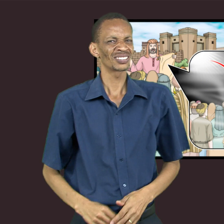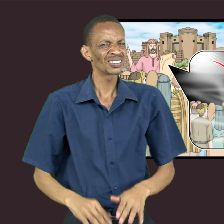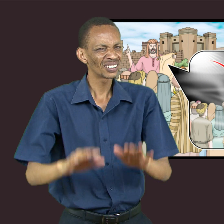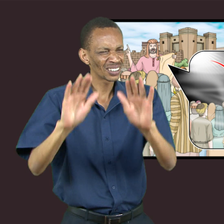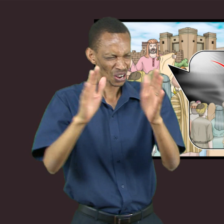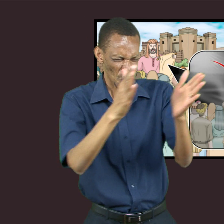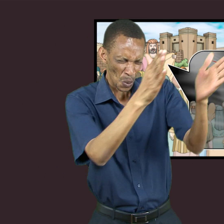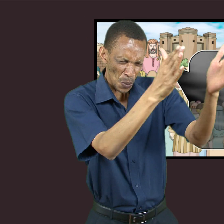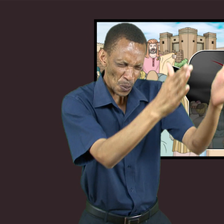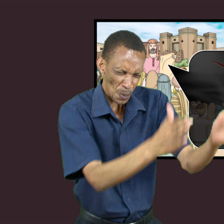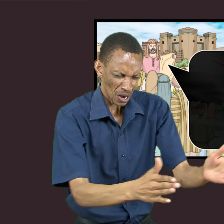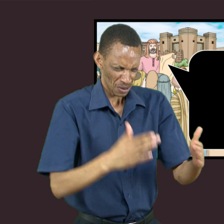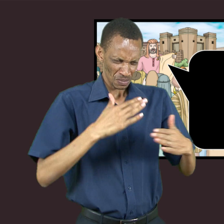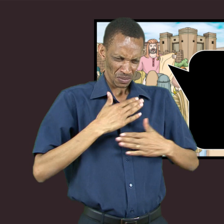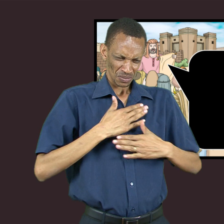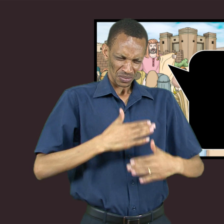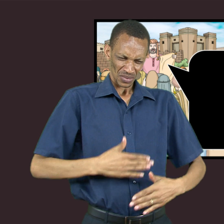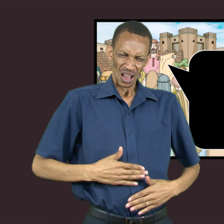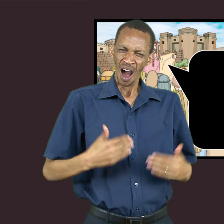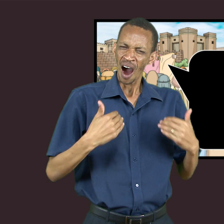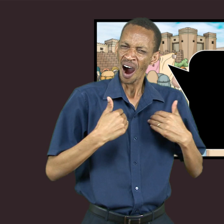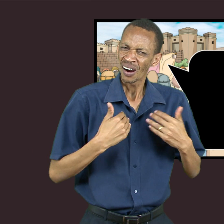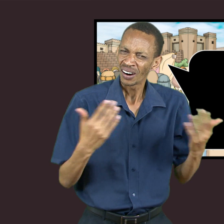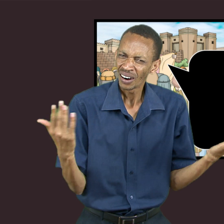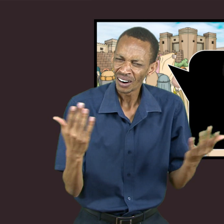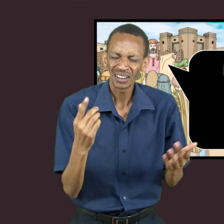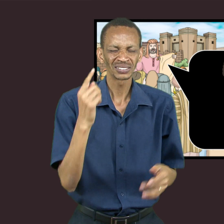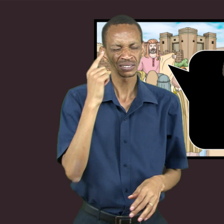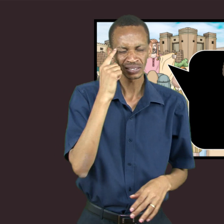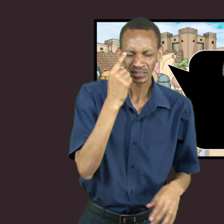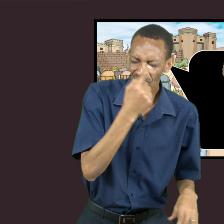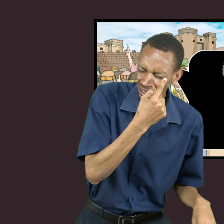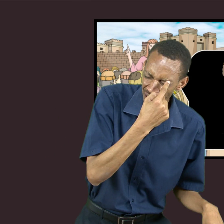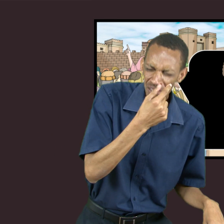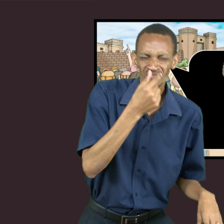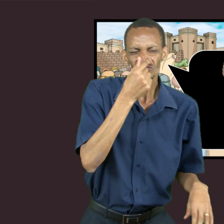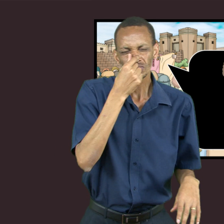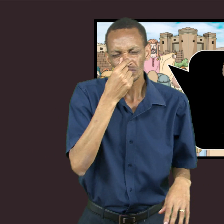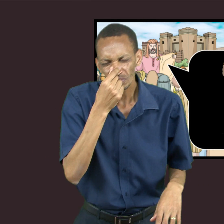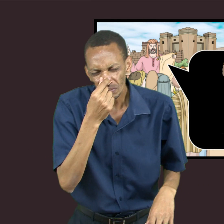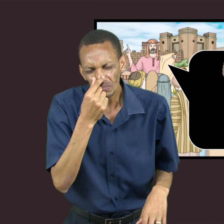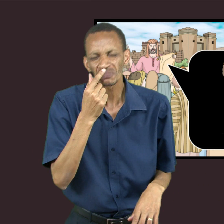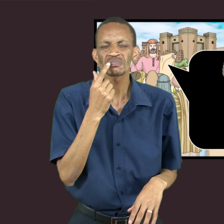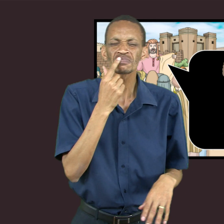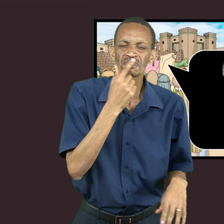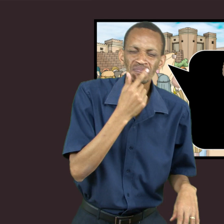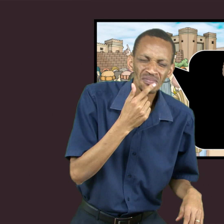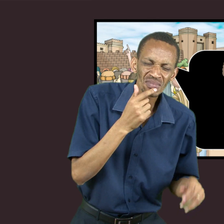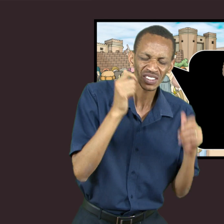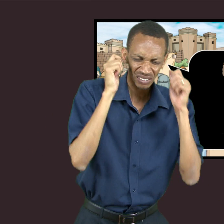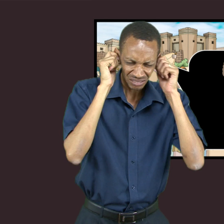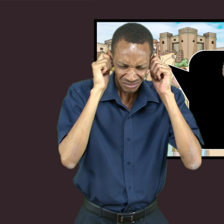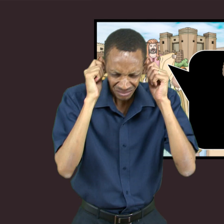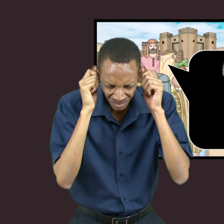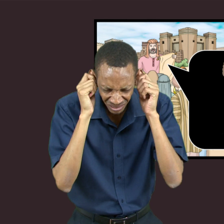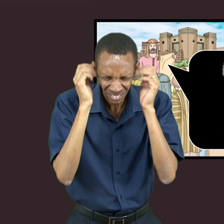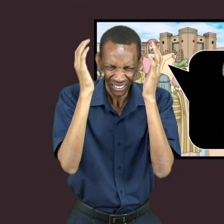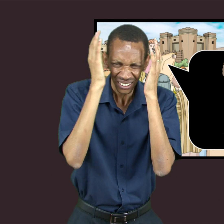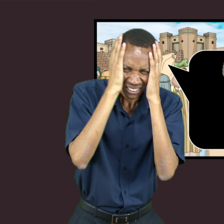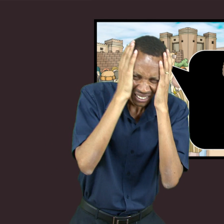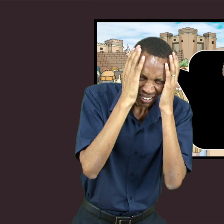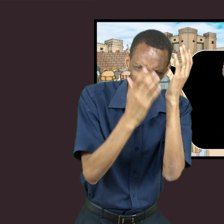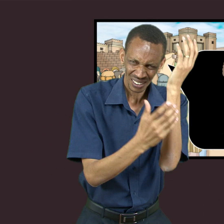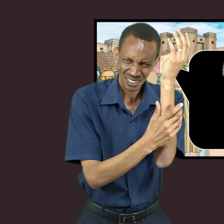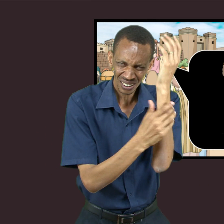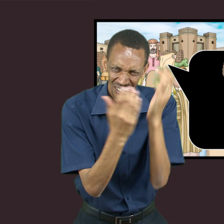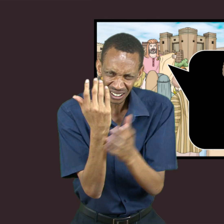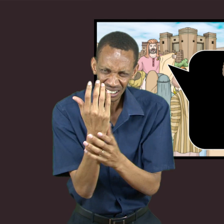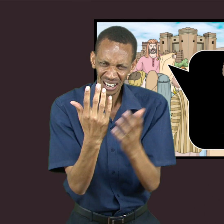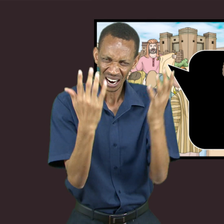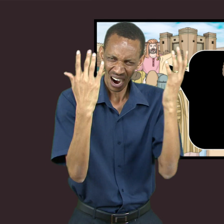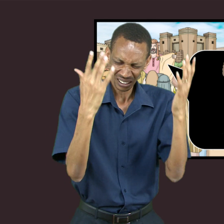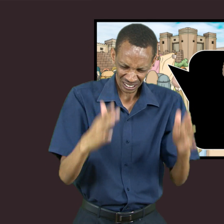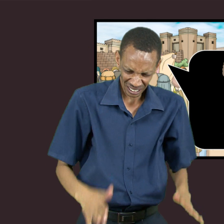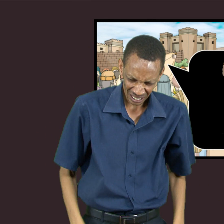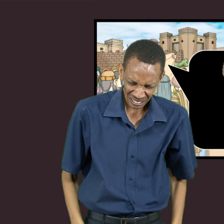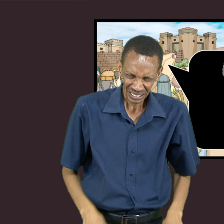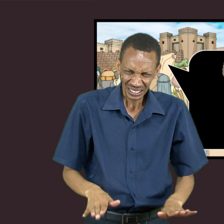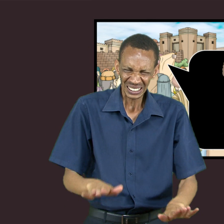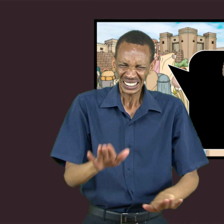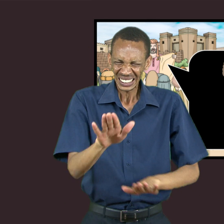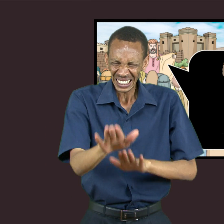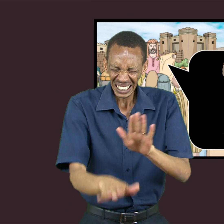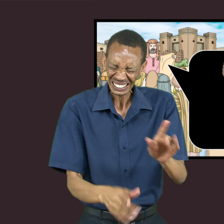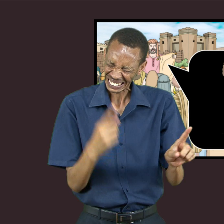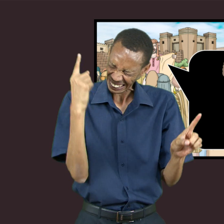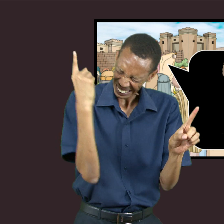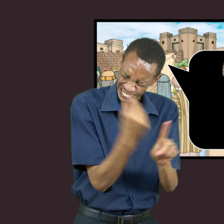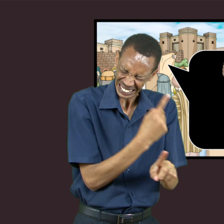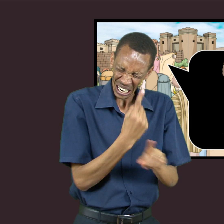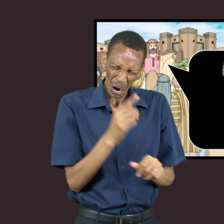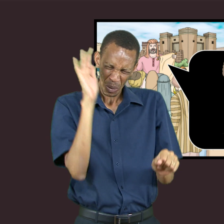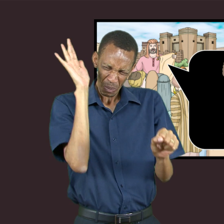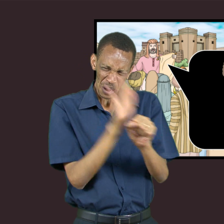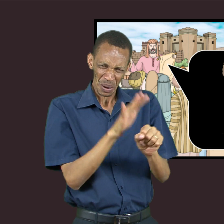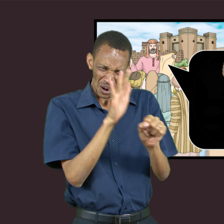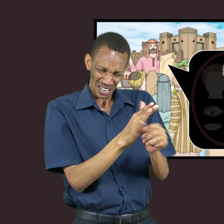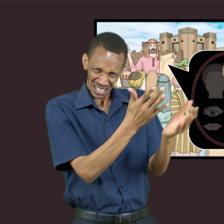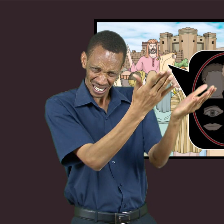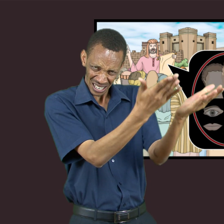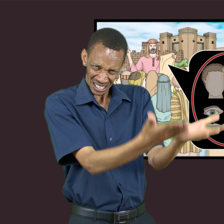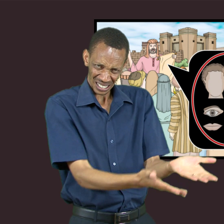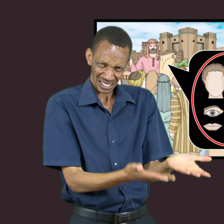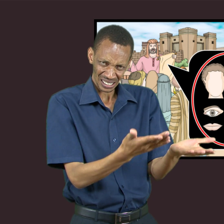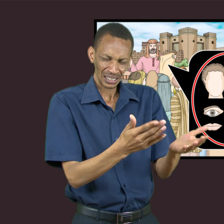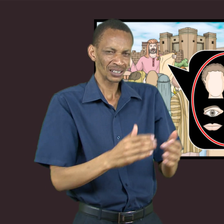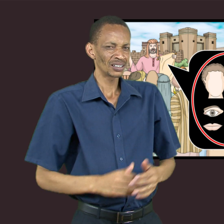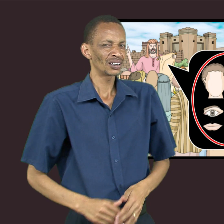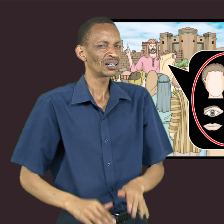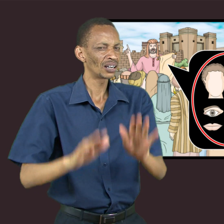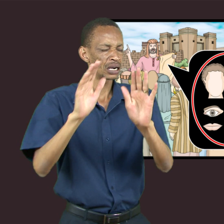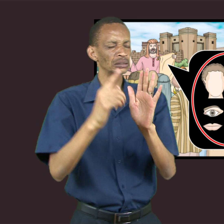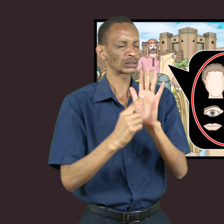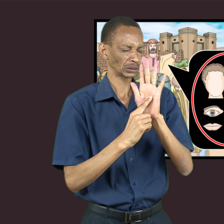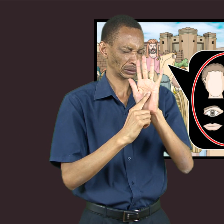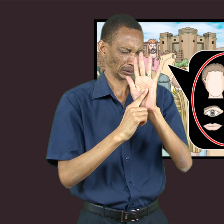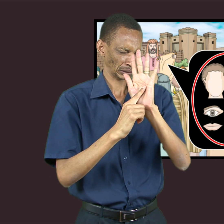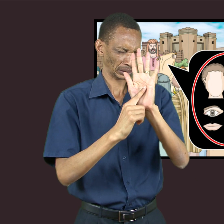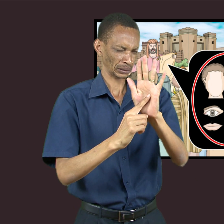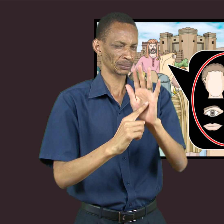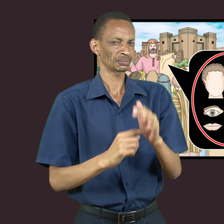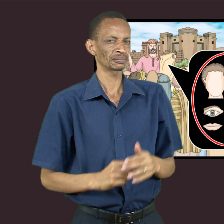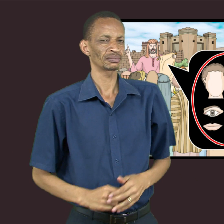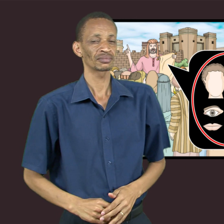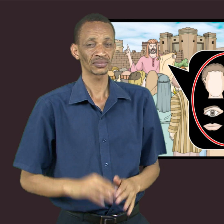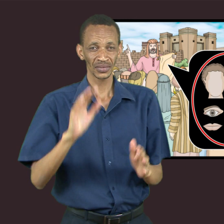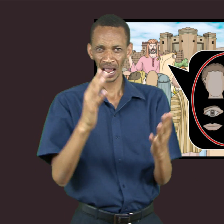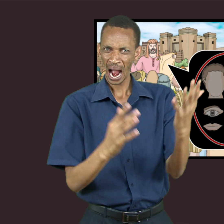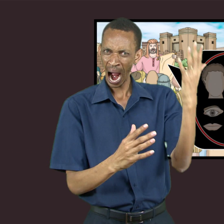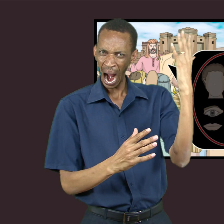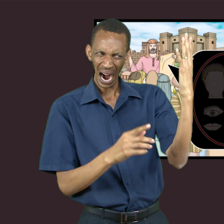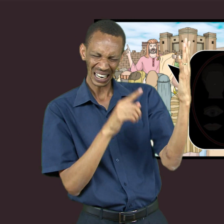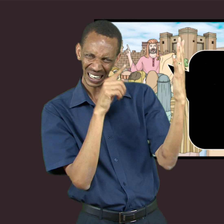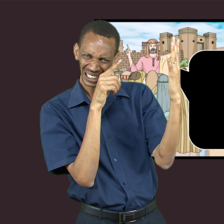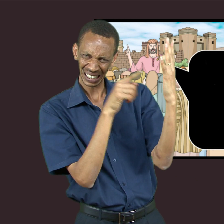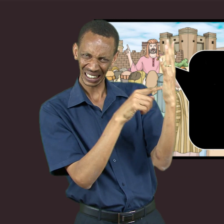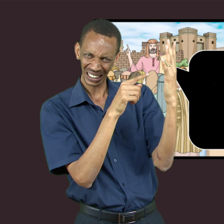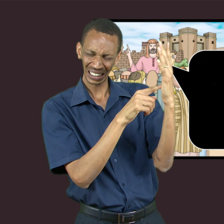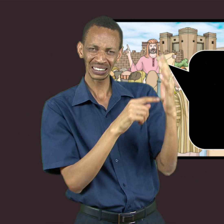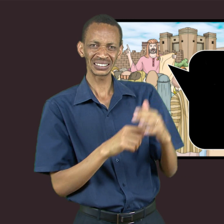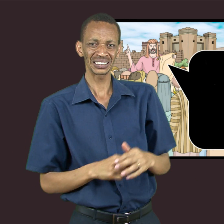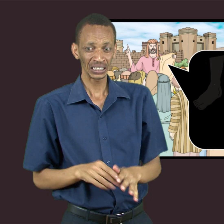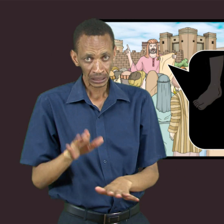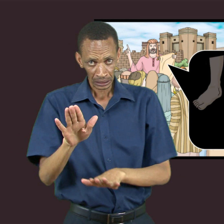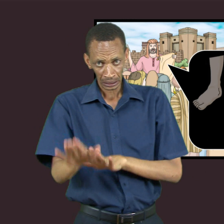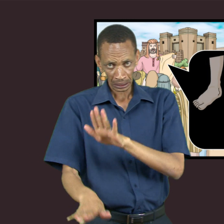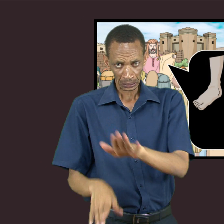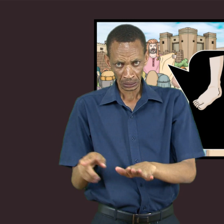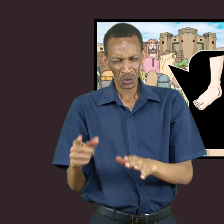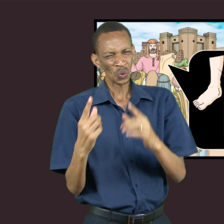For the body does not consist of one part, but of many.